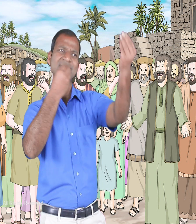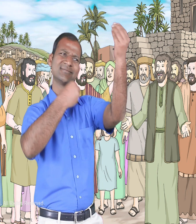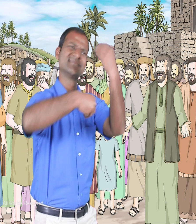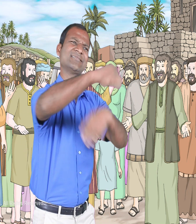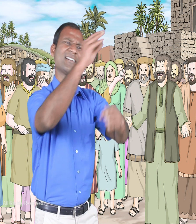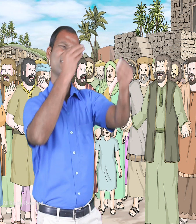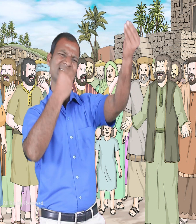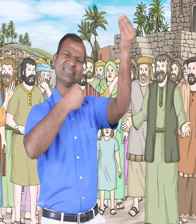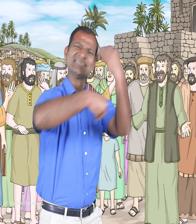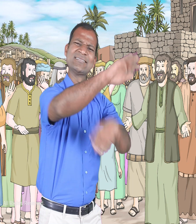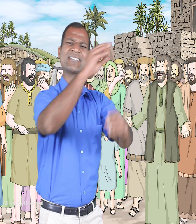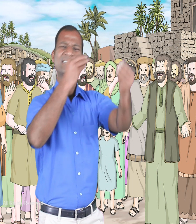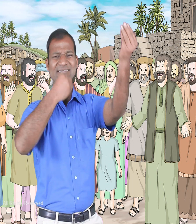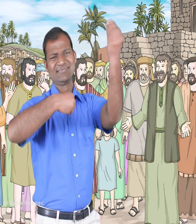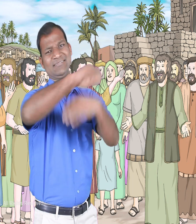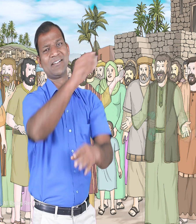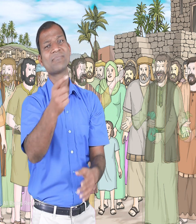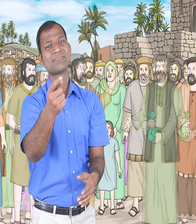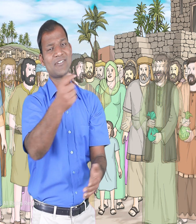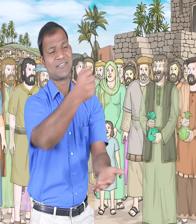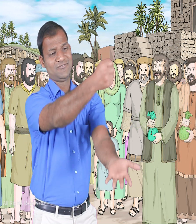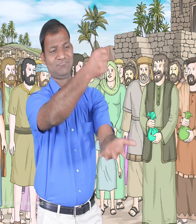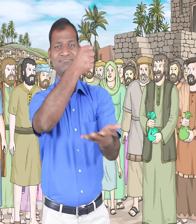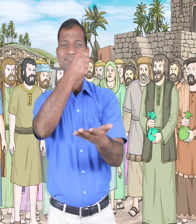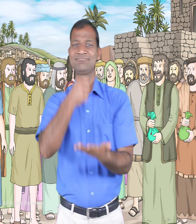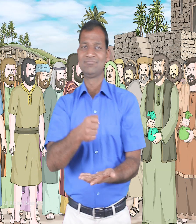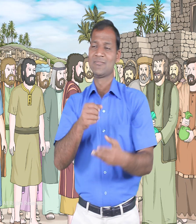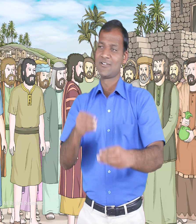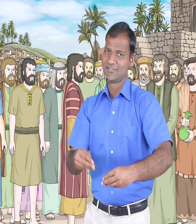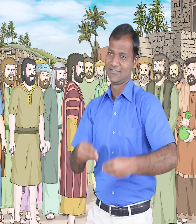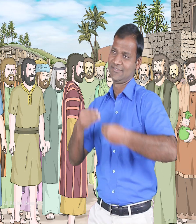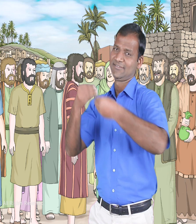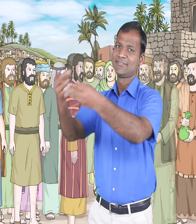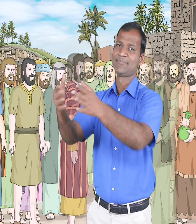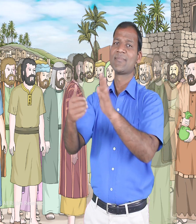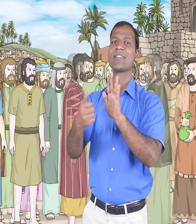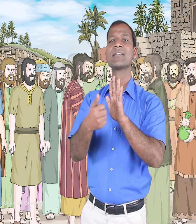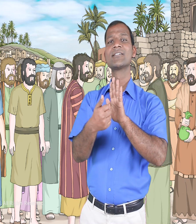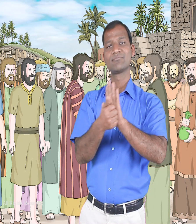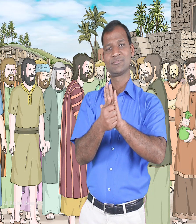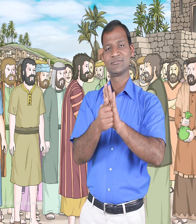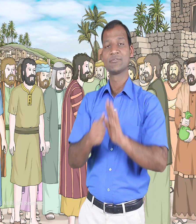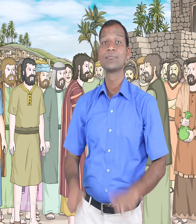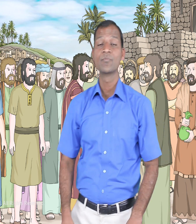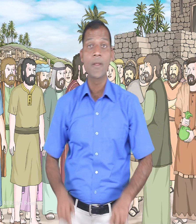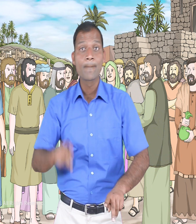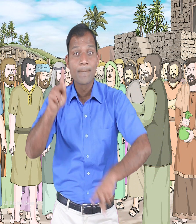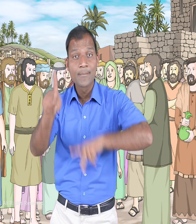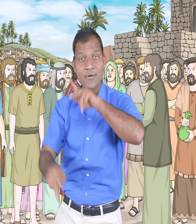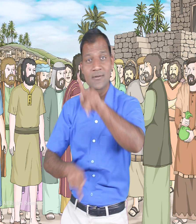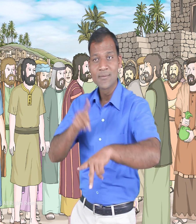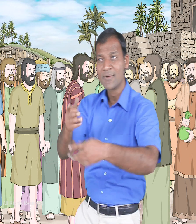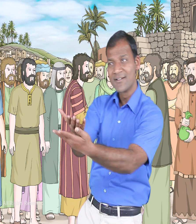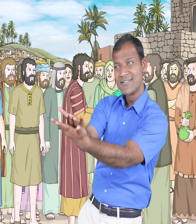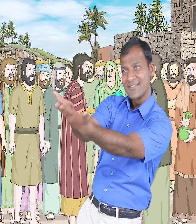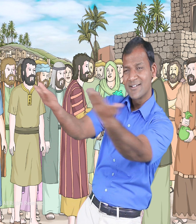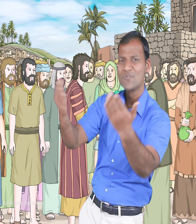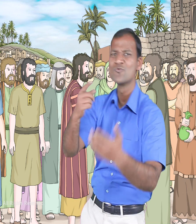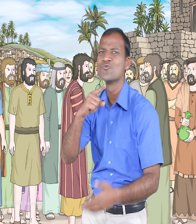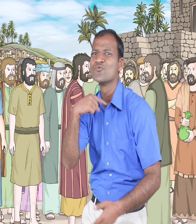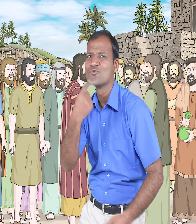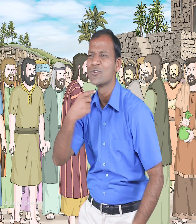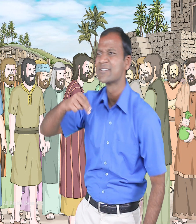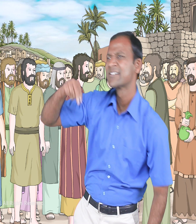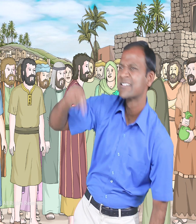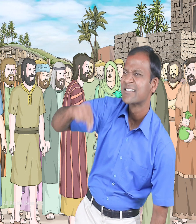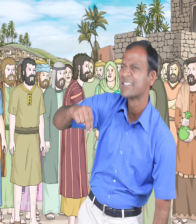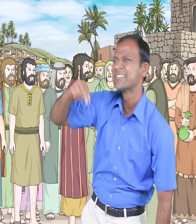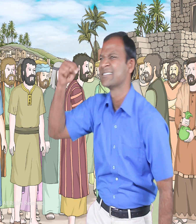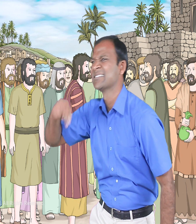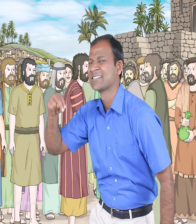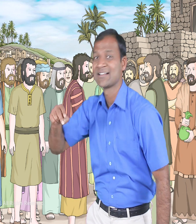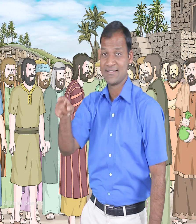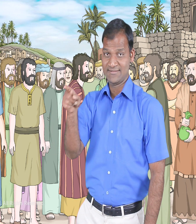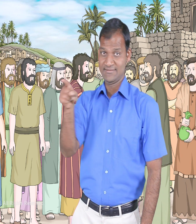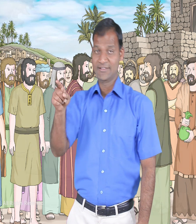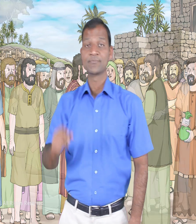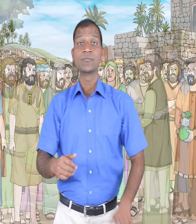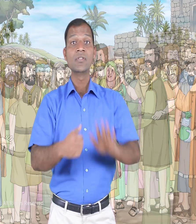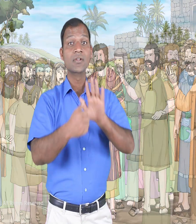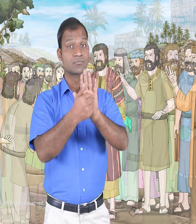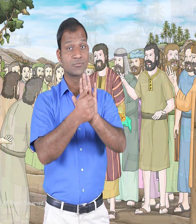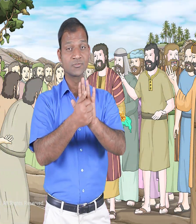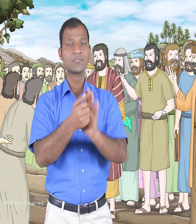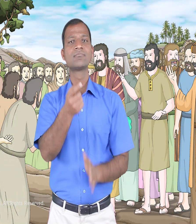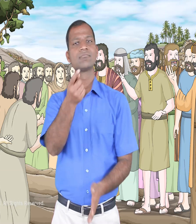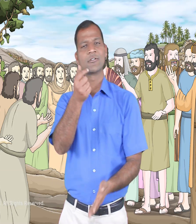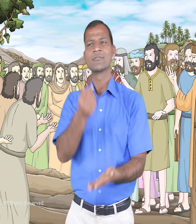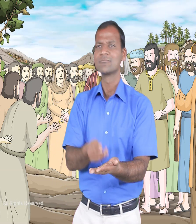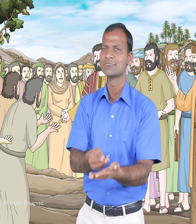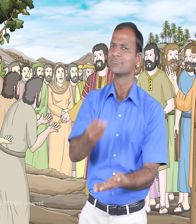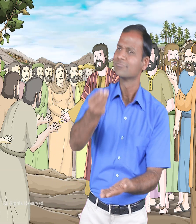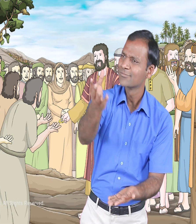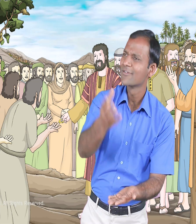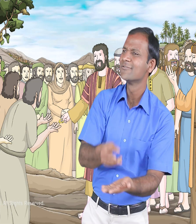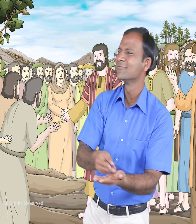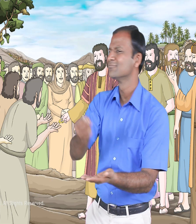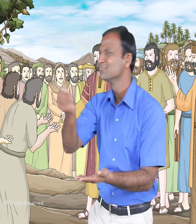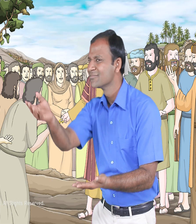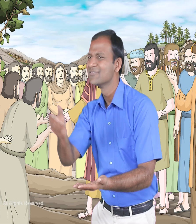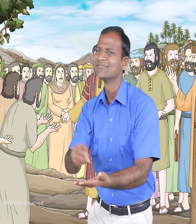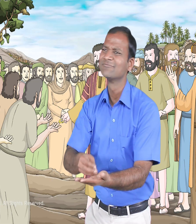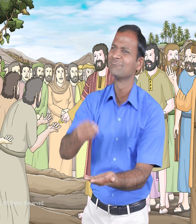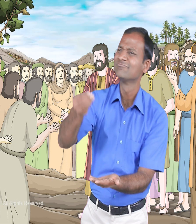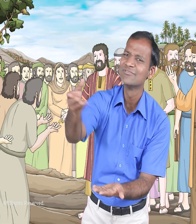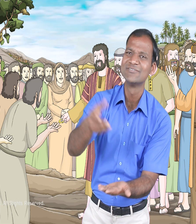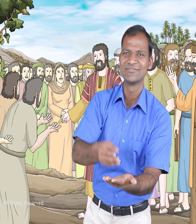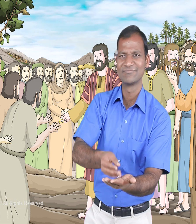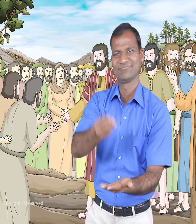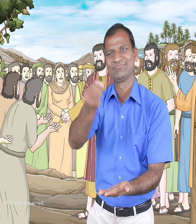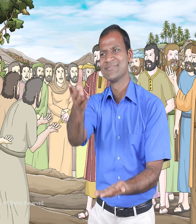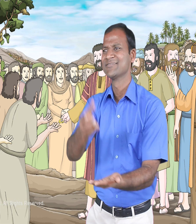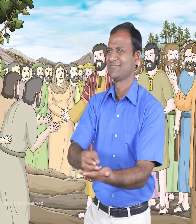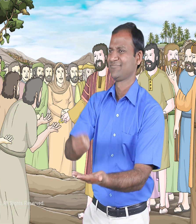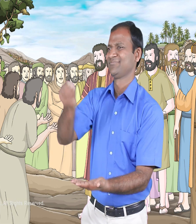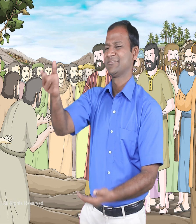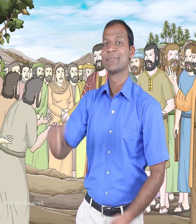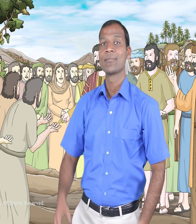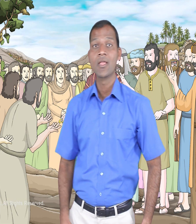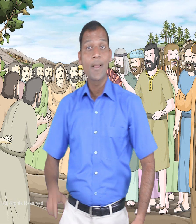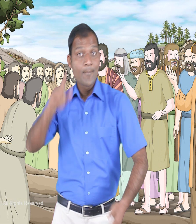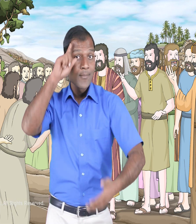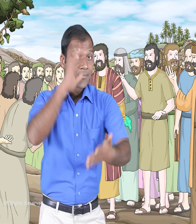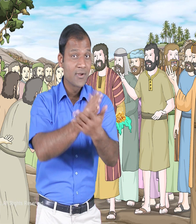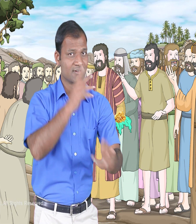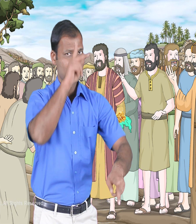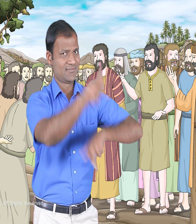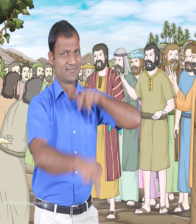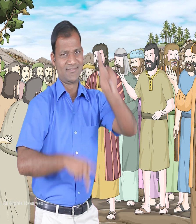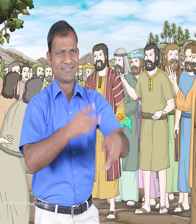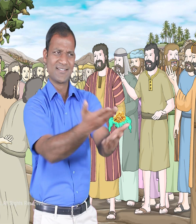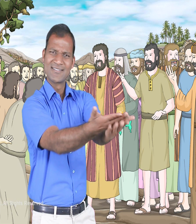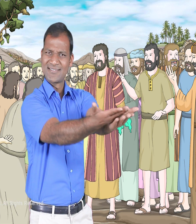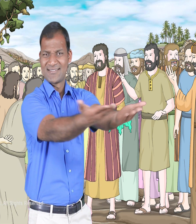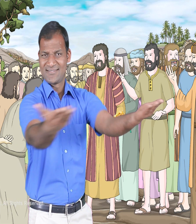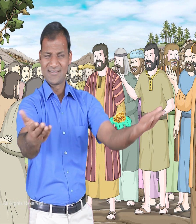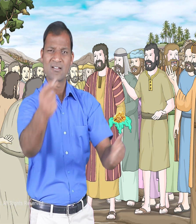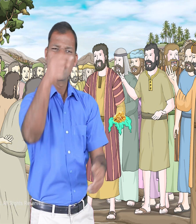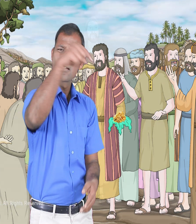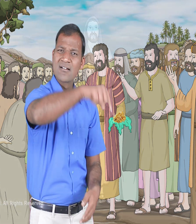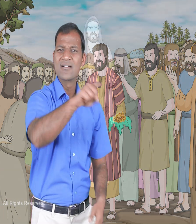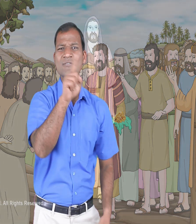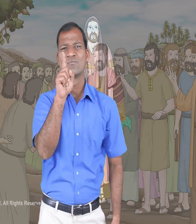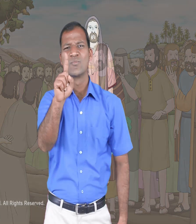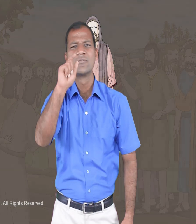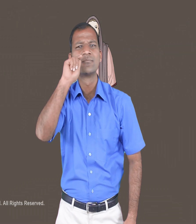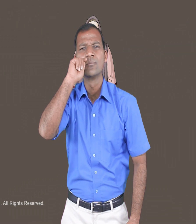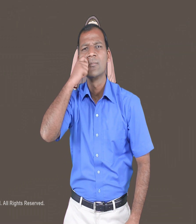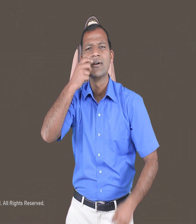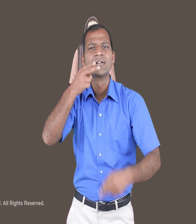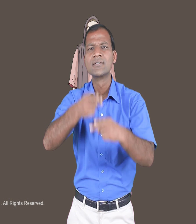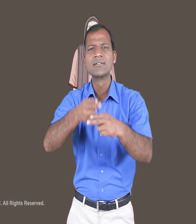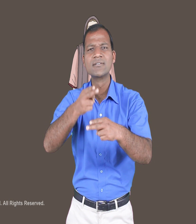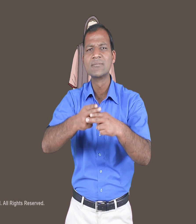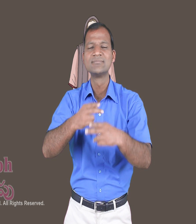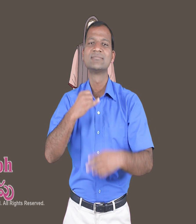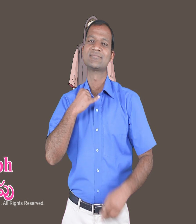There were no needy ones among them, because those who owned lands or houses would sell their property, bring the proceeds from the sales, and lay them at the apostles’ feet for distribution to anyone as he had need.